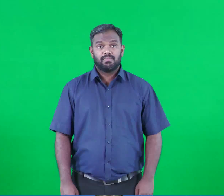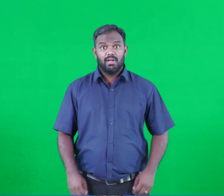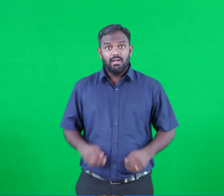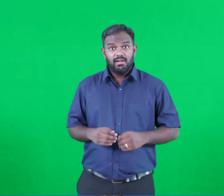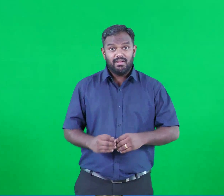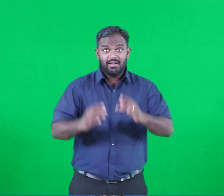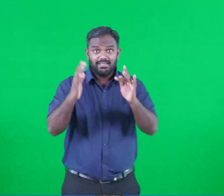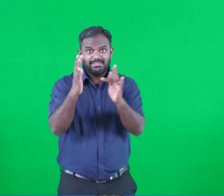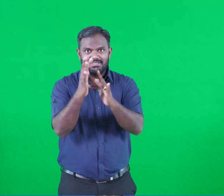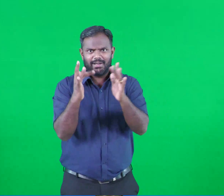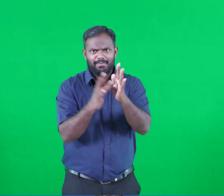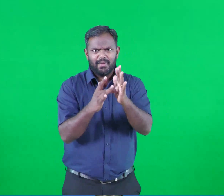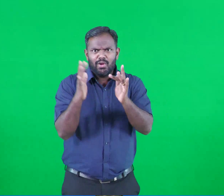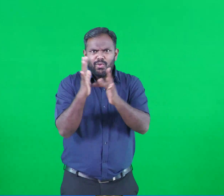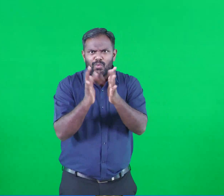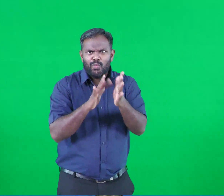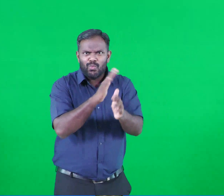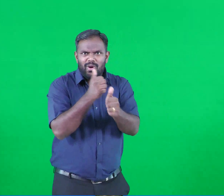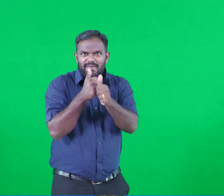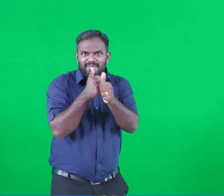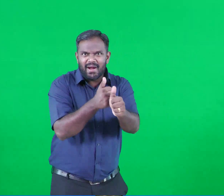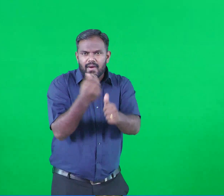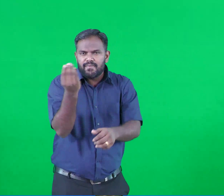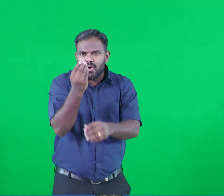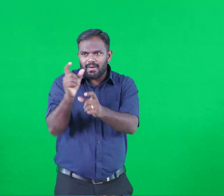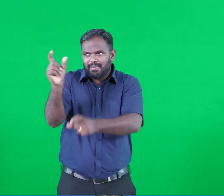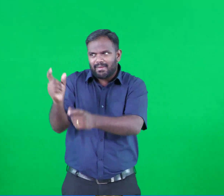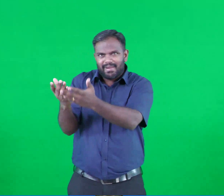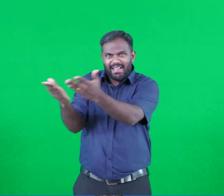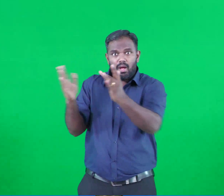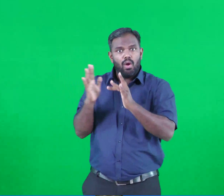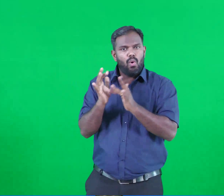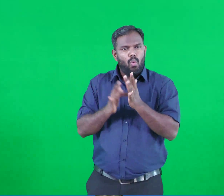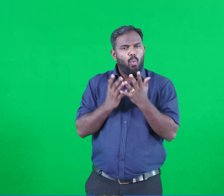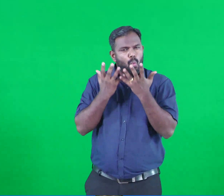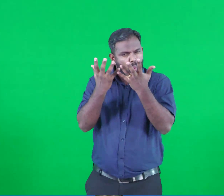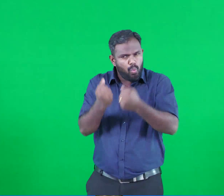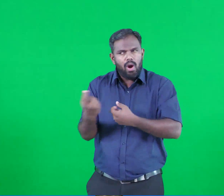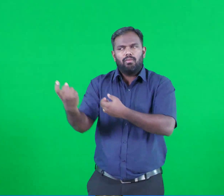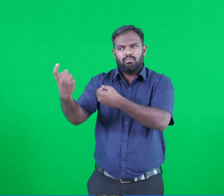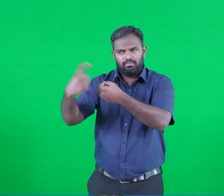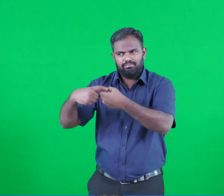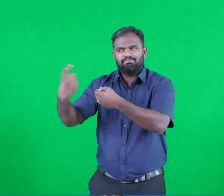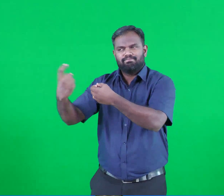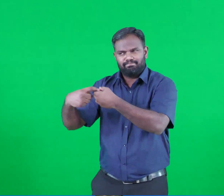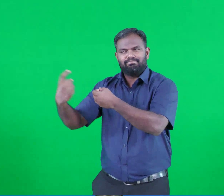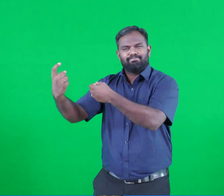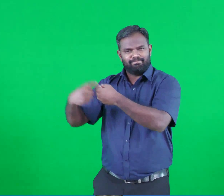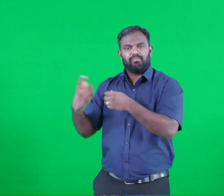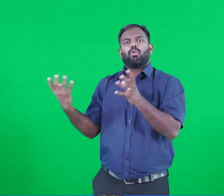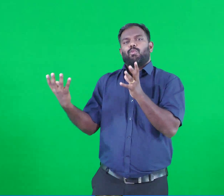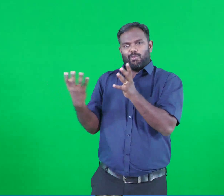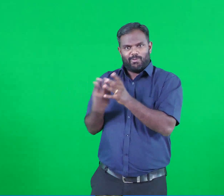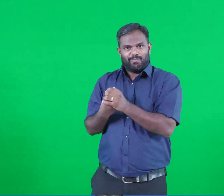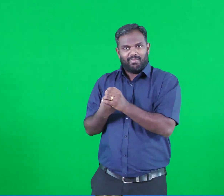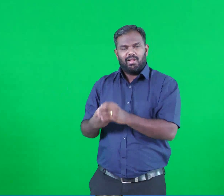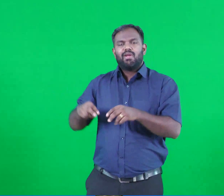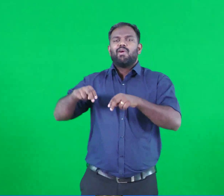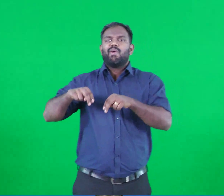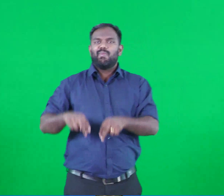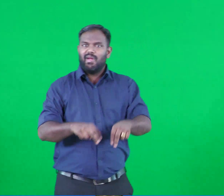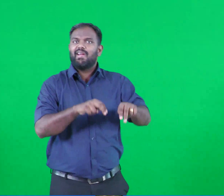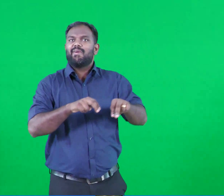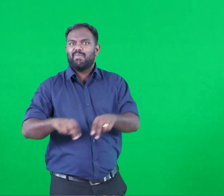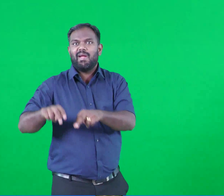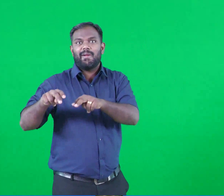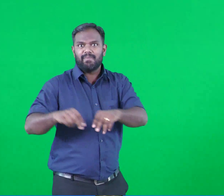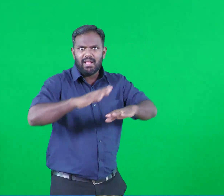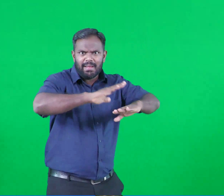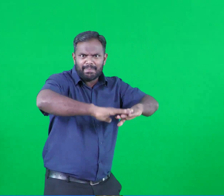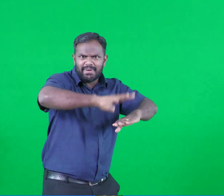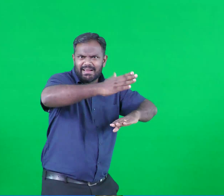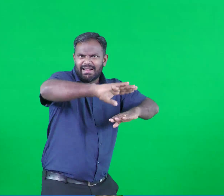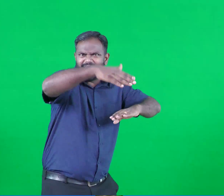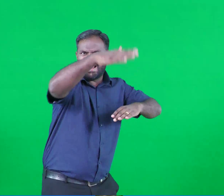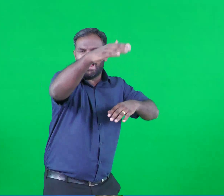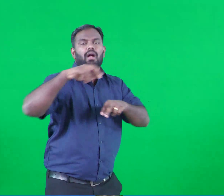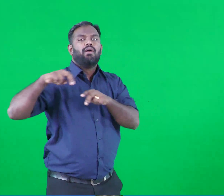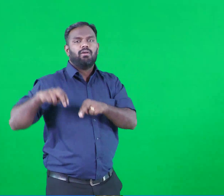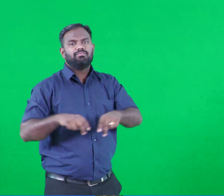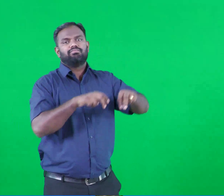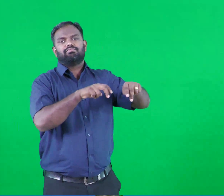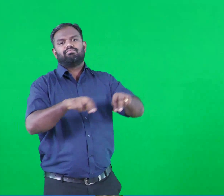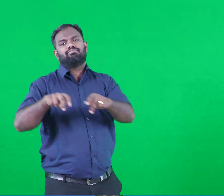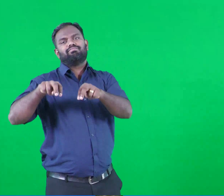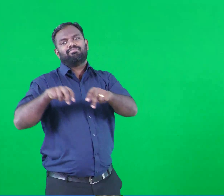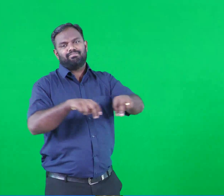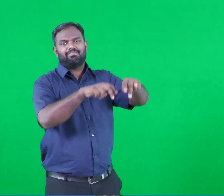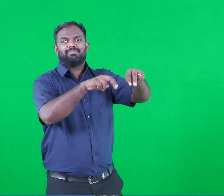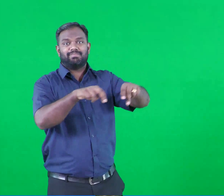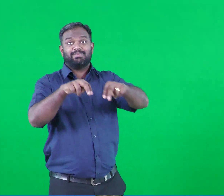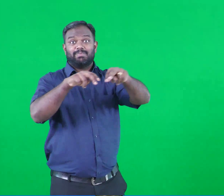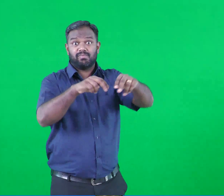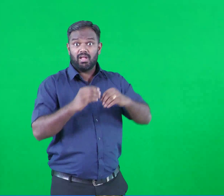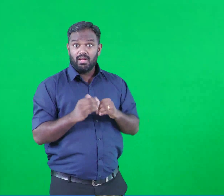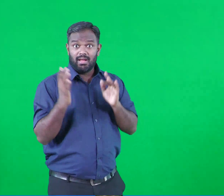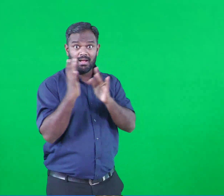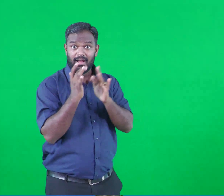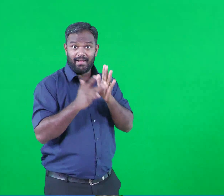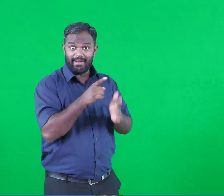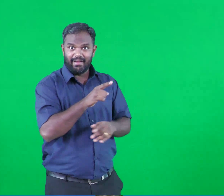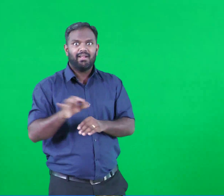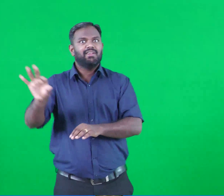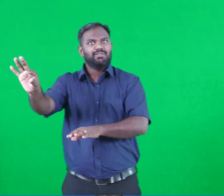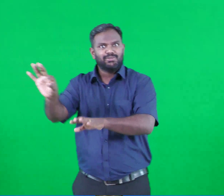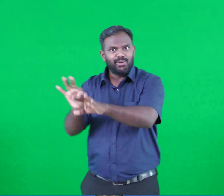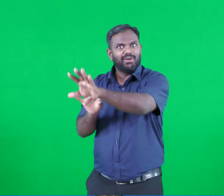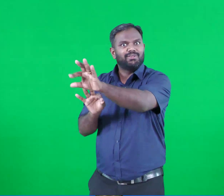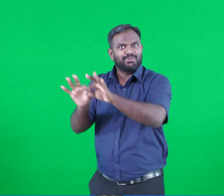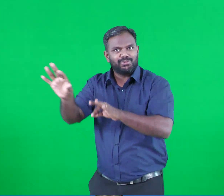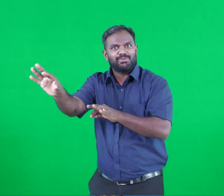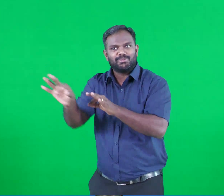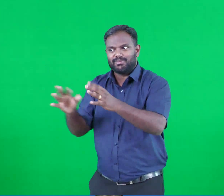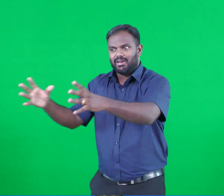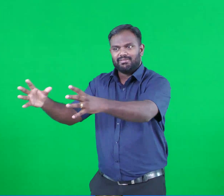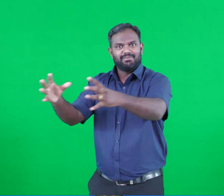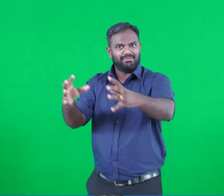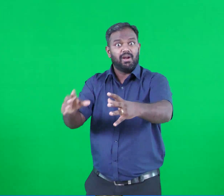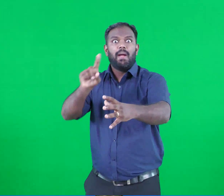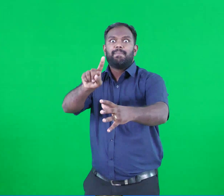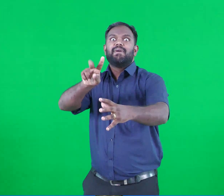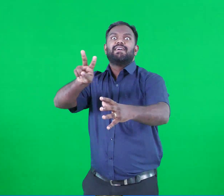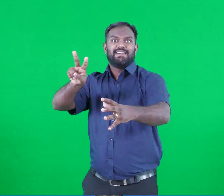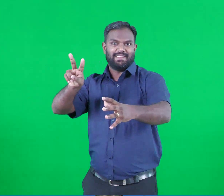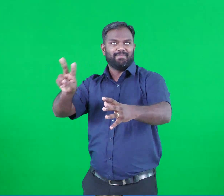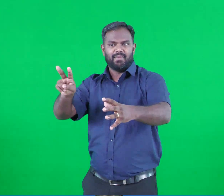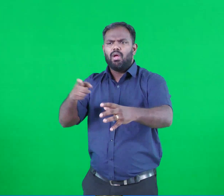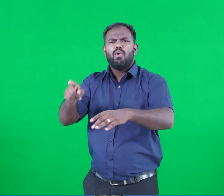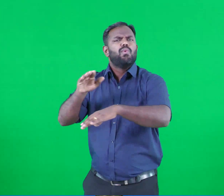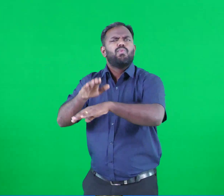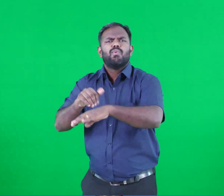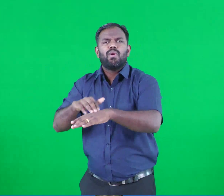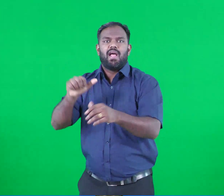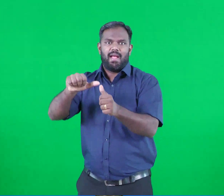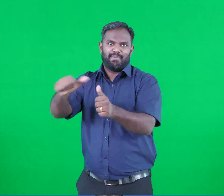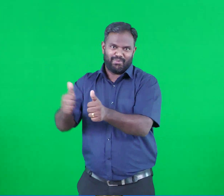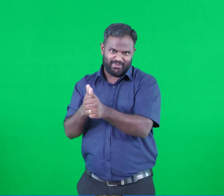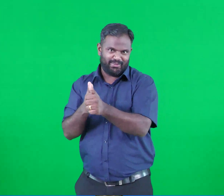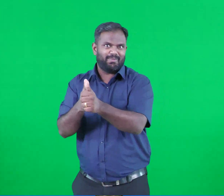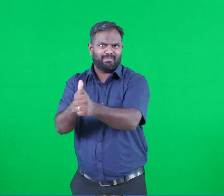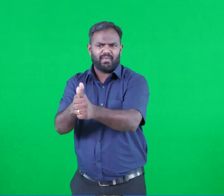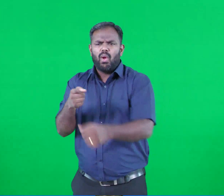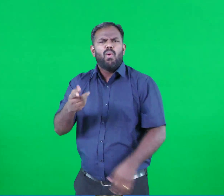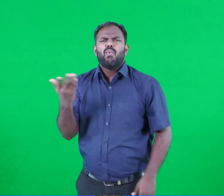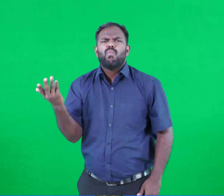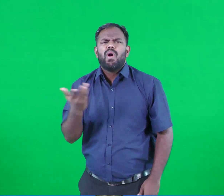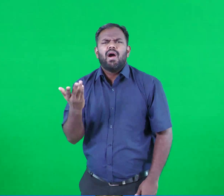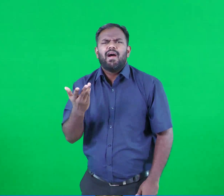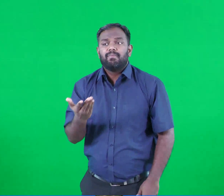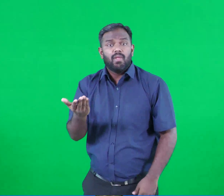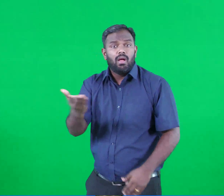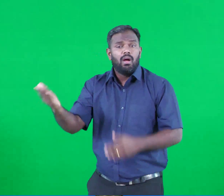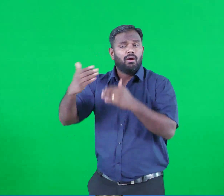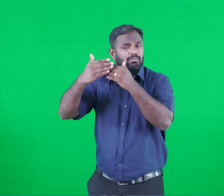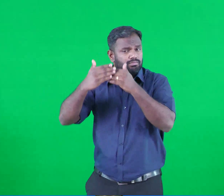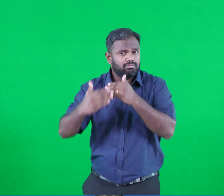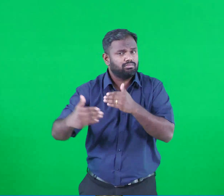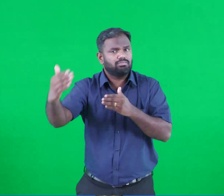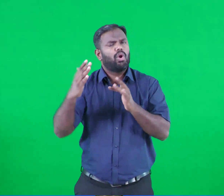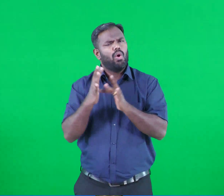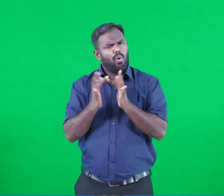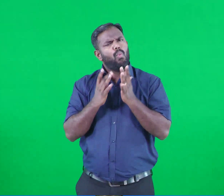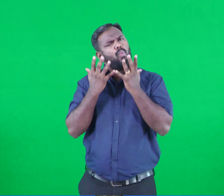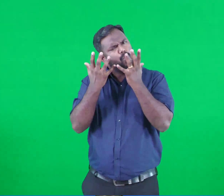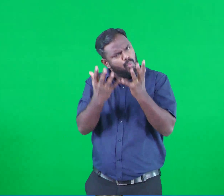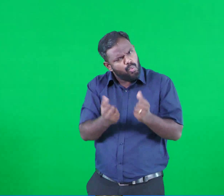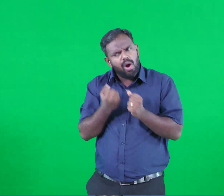Then Jesus went up on the mountain and called for those He wanted, and they came to Him.